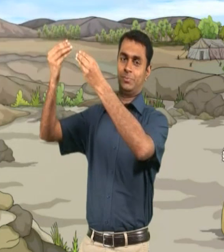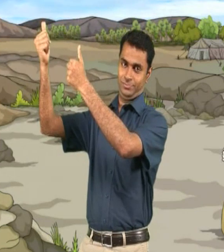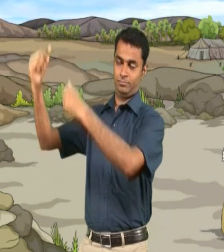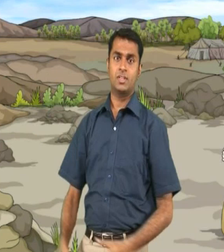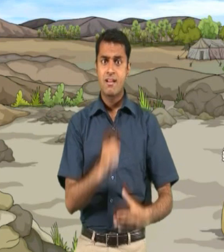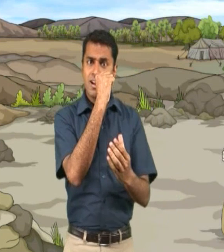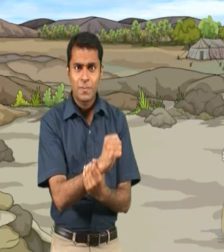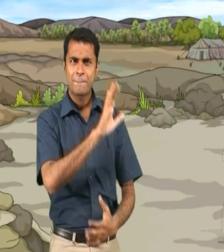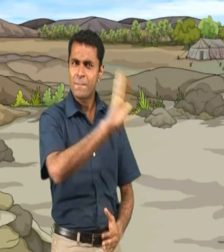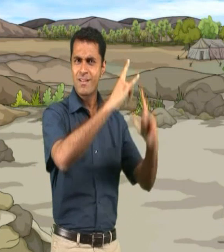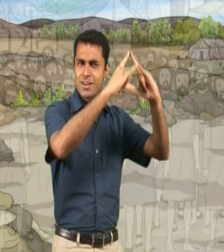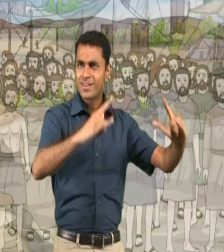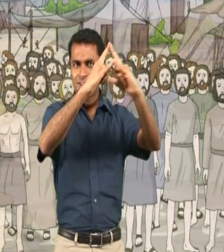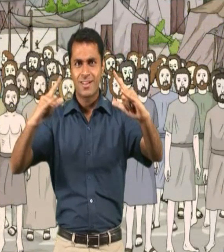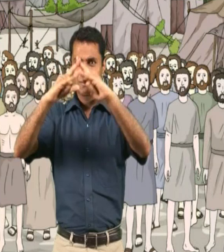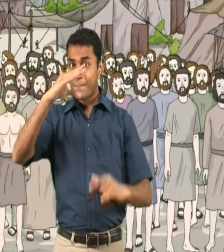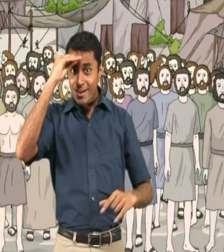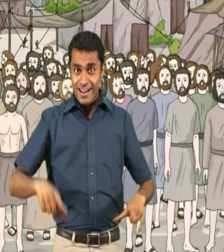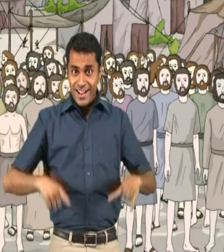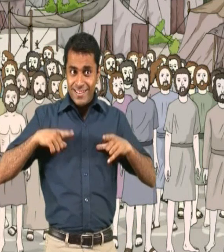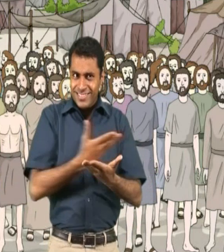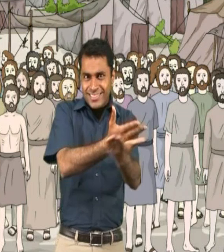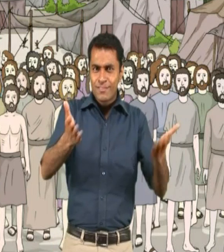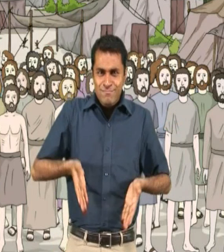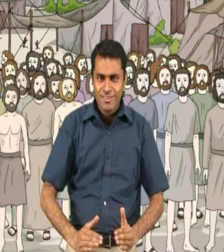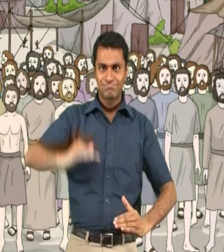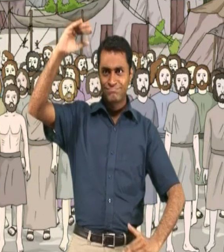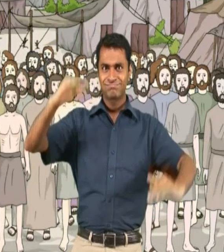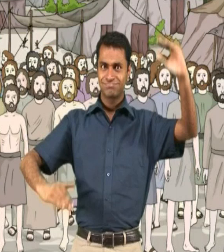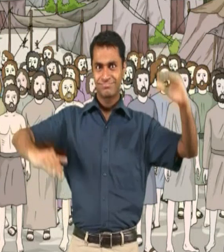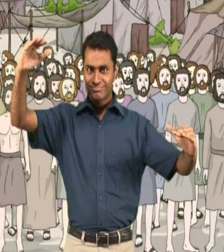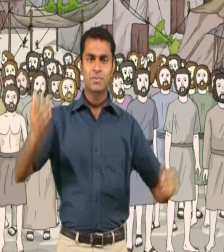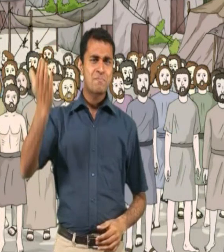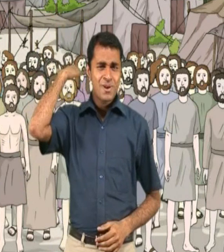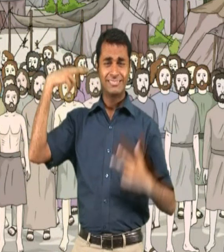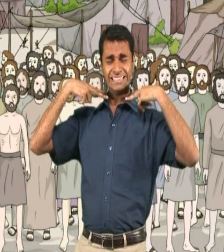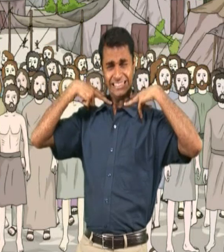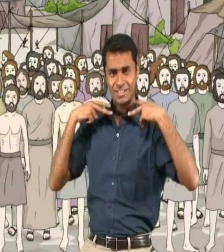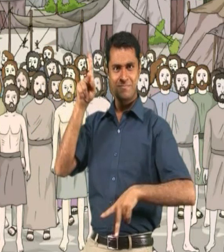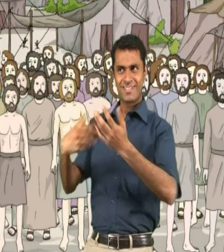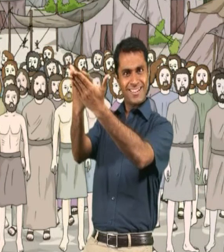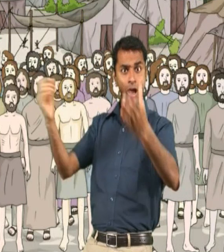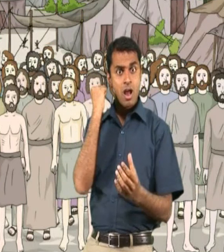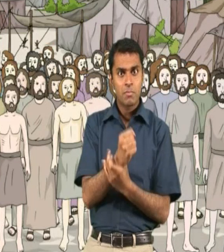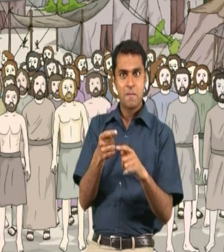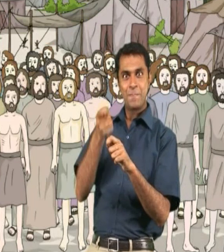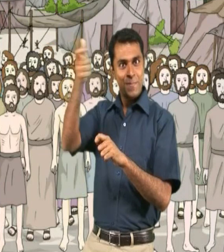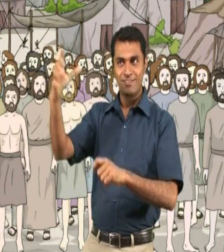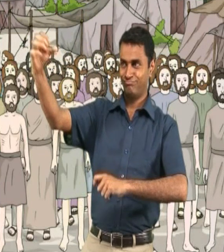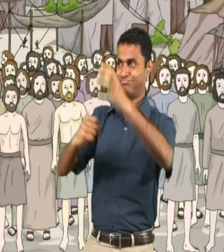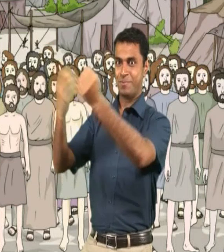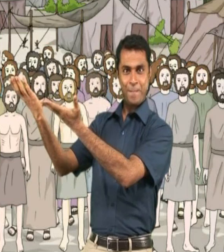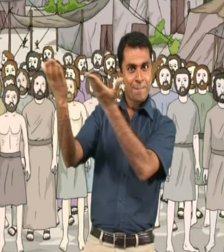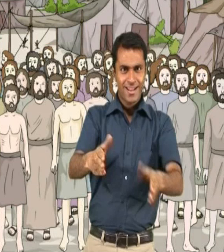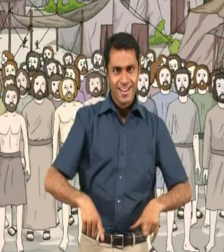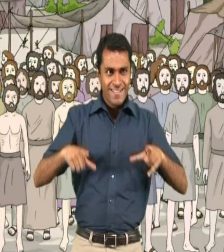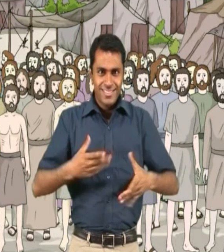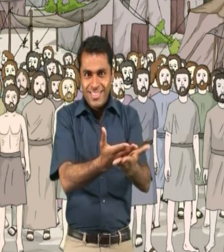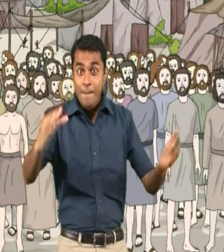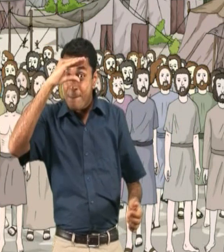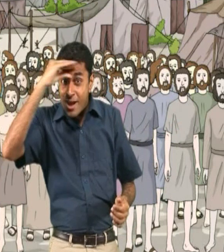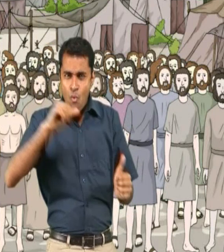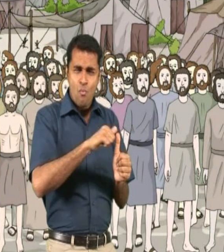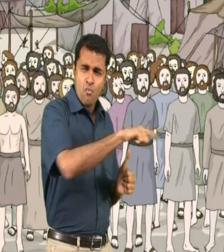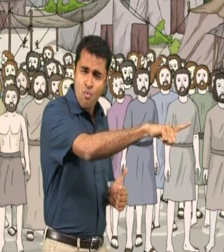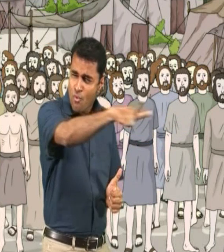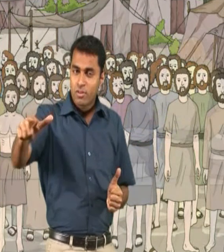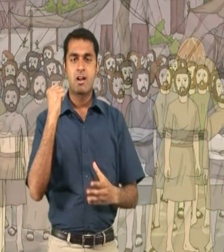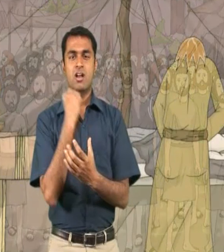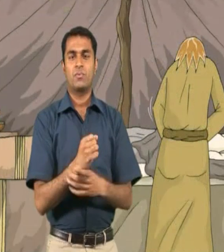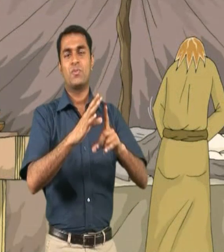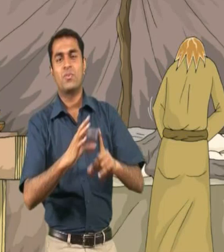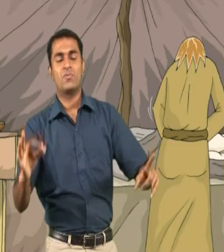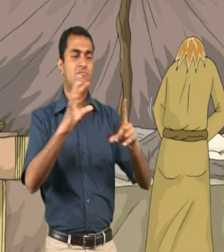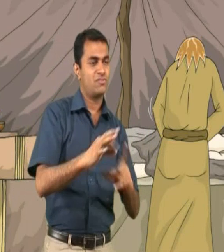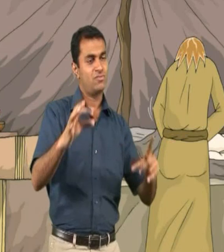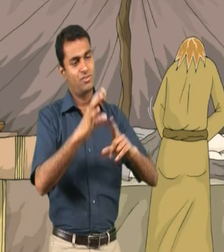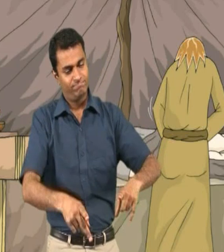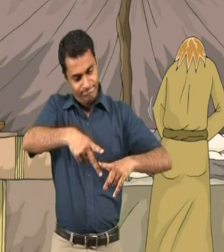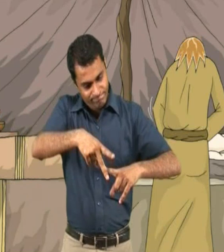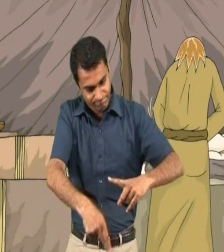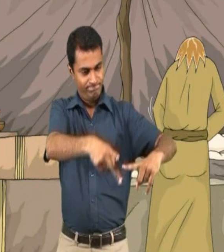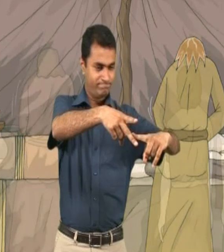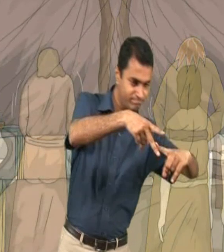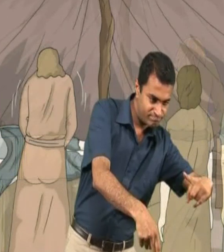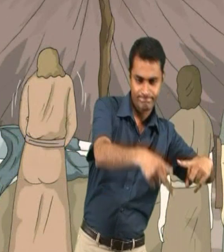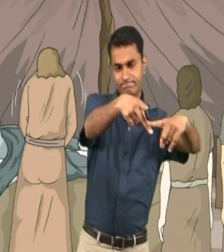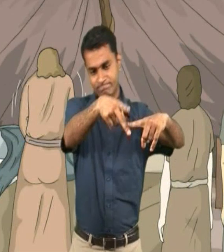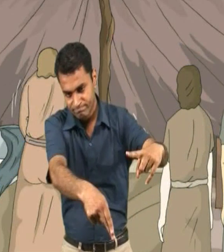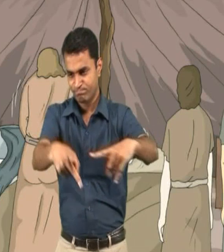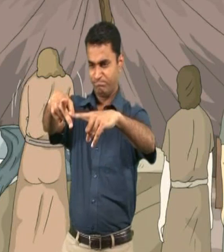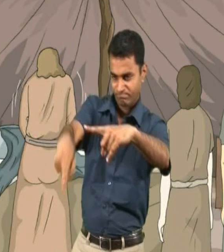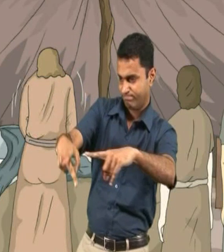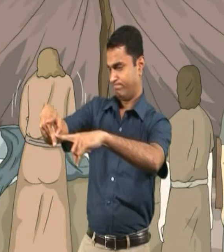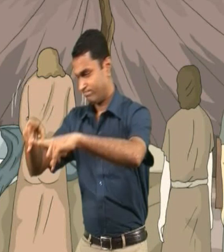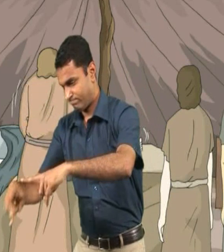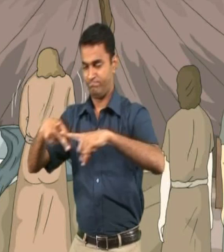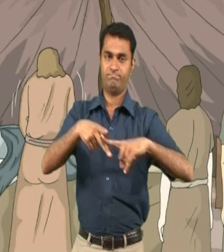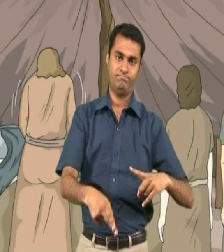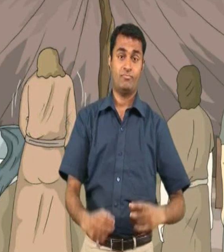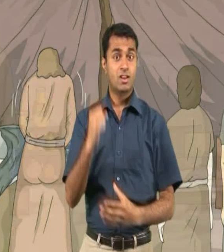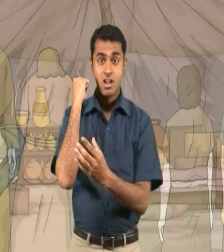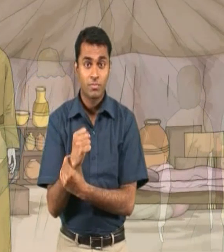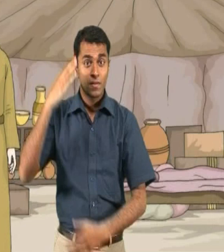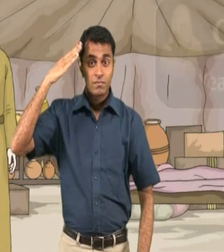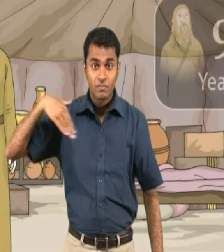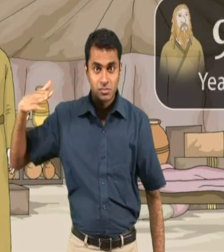On that very day Abraham took his son Ishmael and all those born in his household or purchased with his money—every male among the members of Abraham’s household—and he circumcised them, just as God had told him.